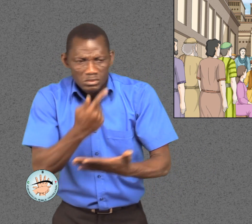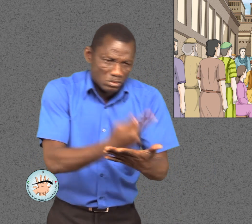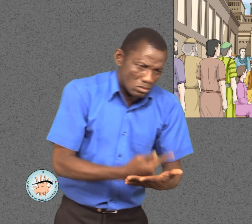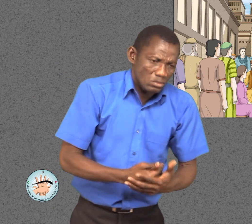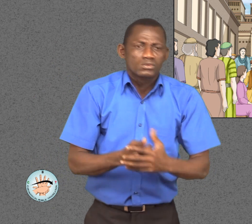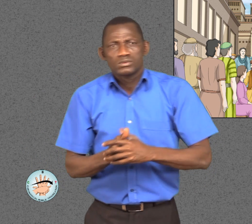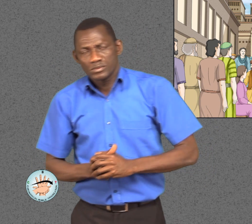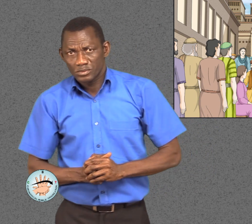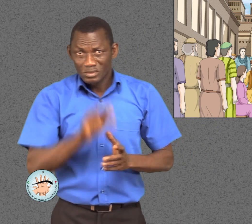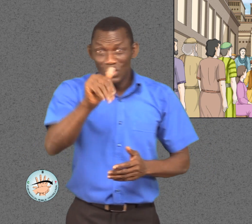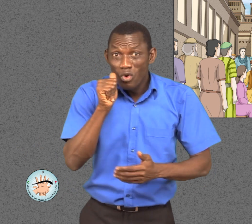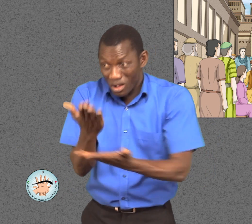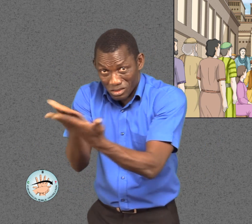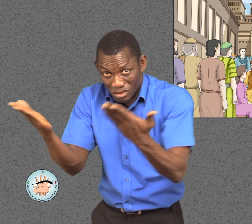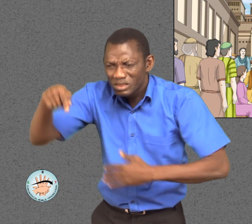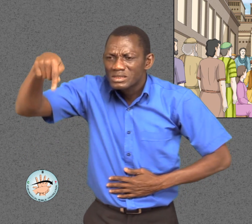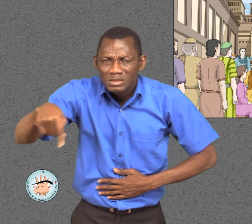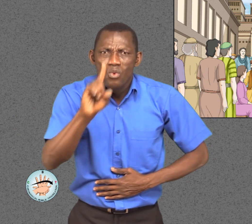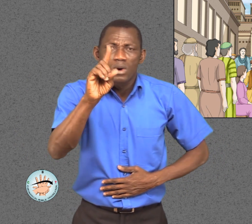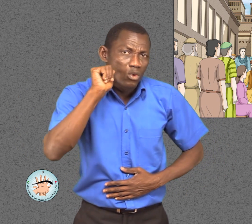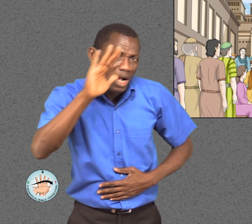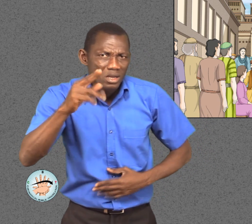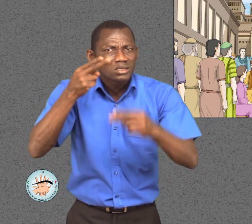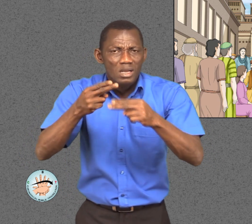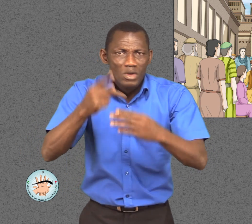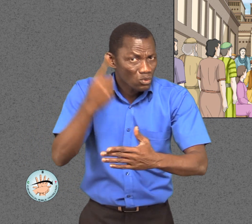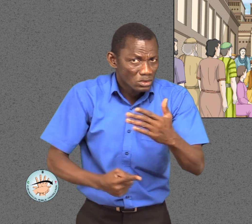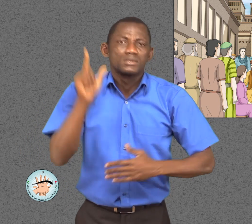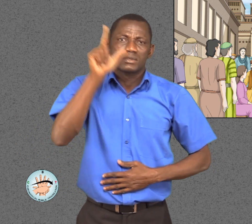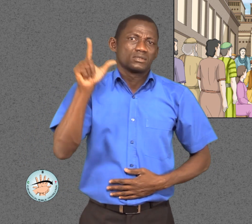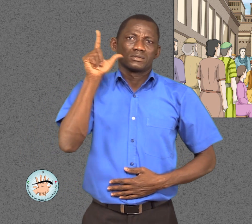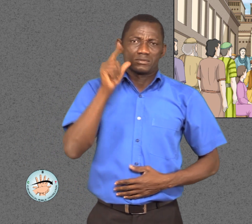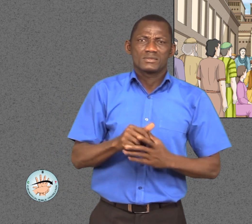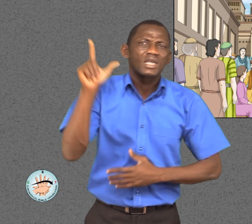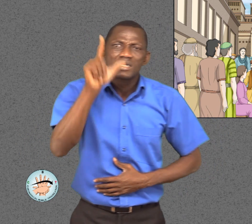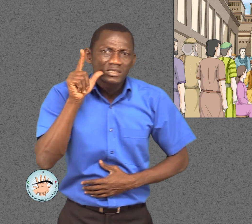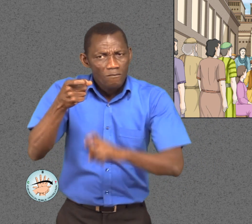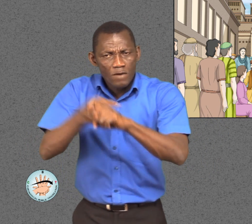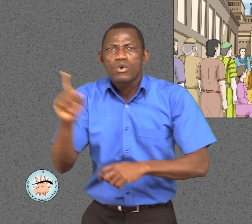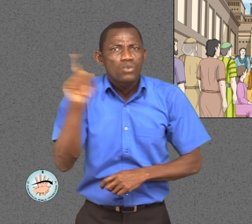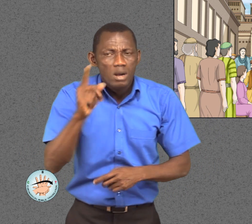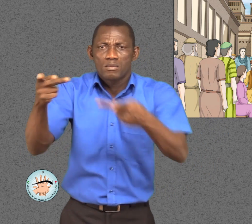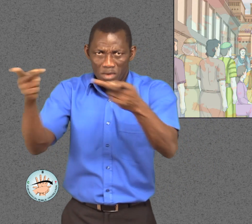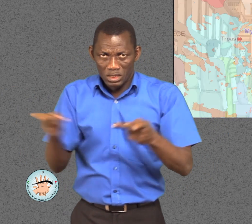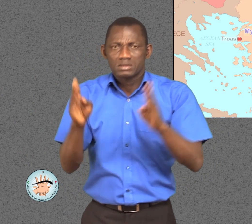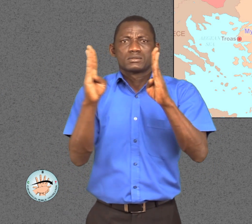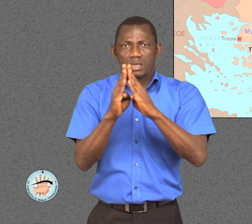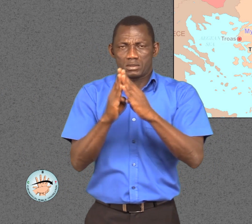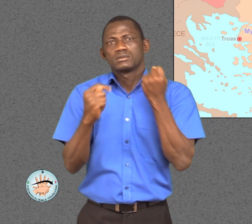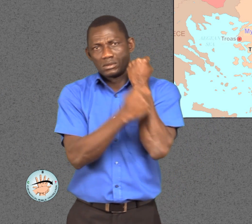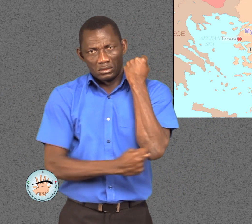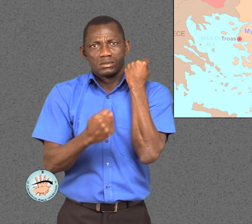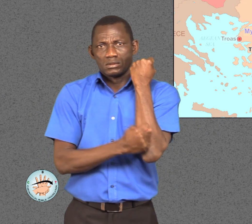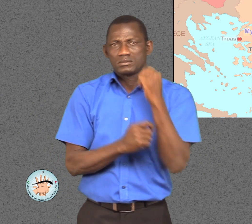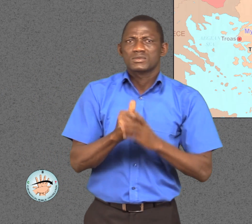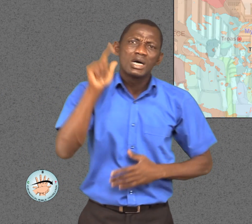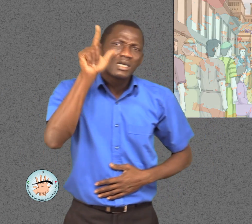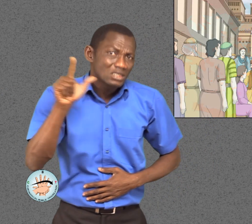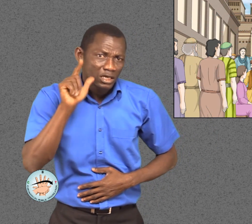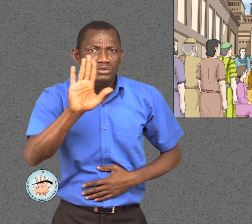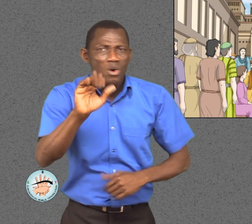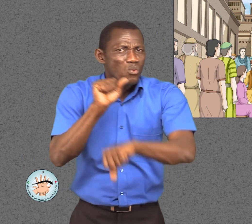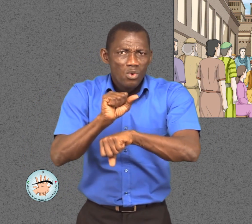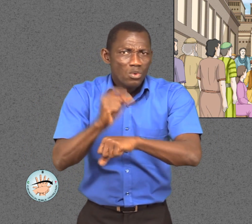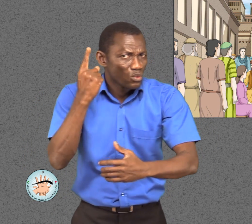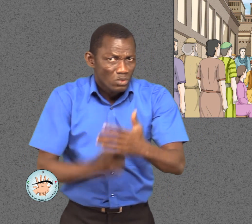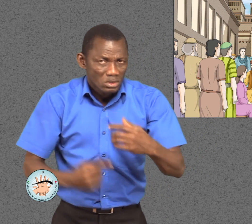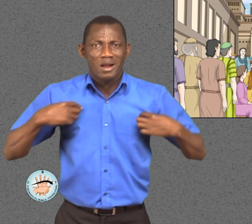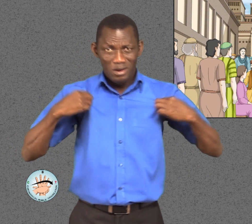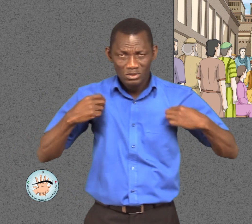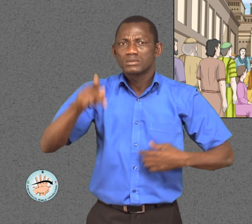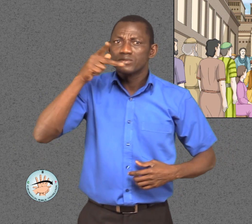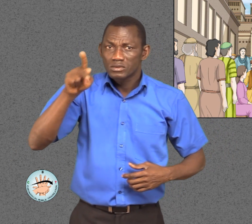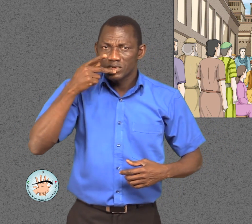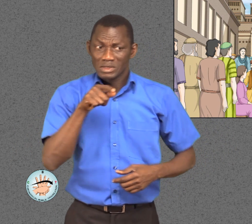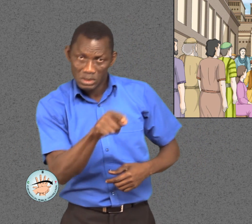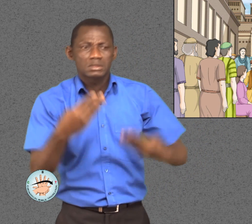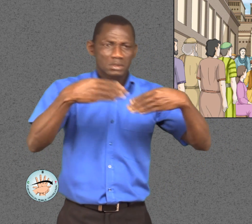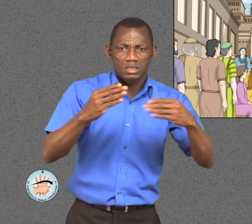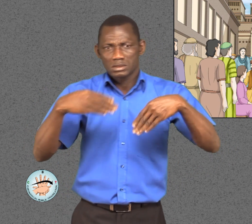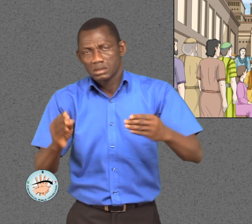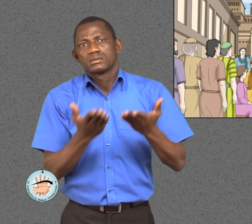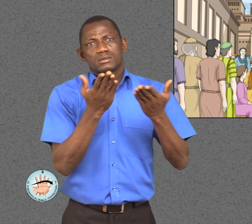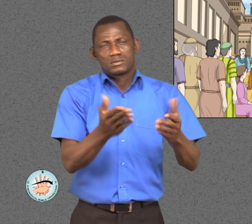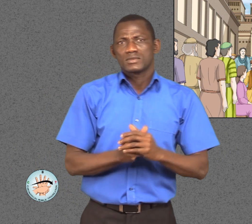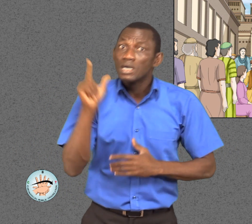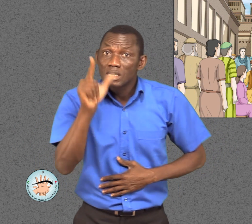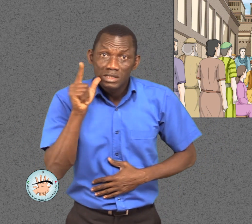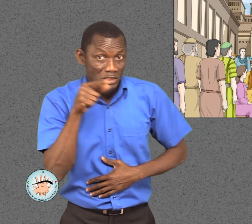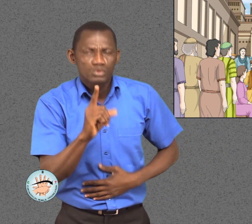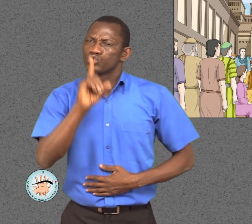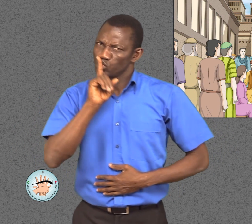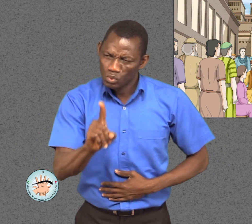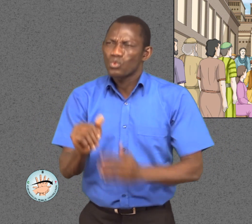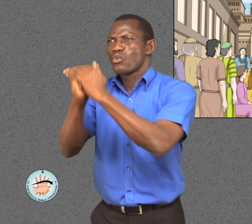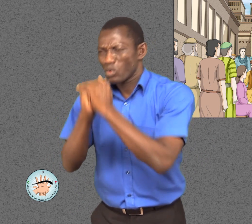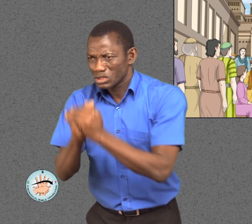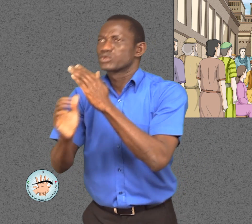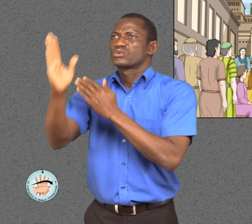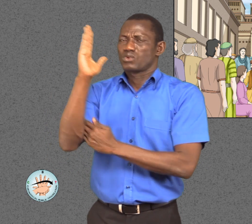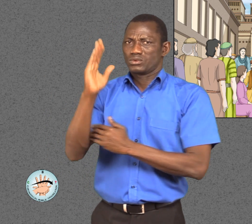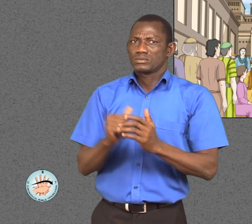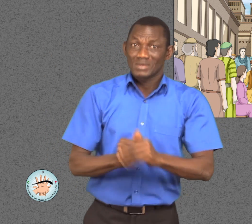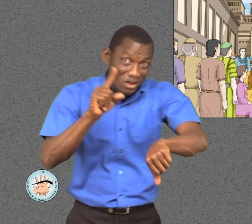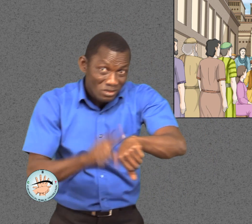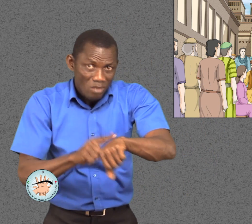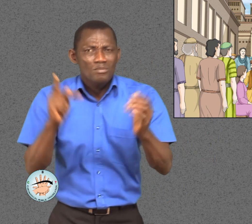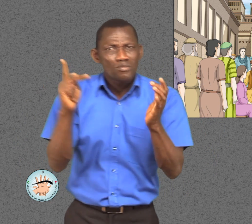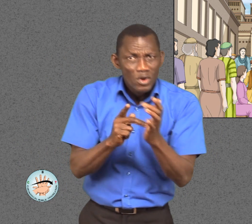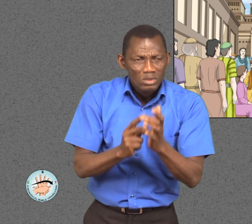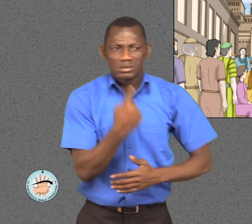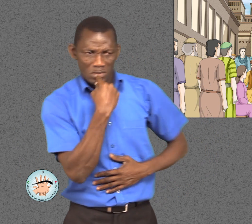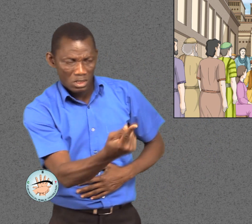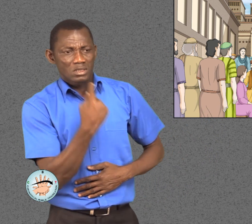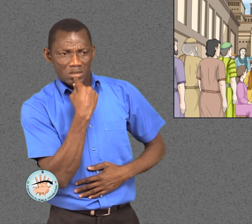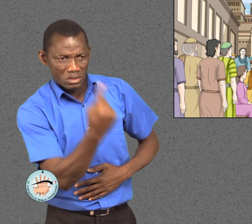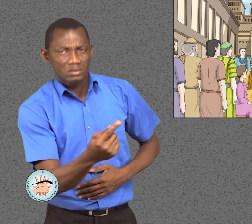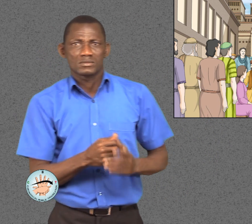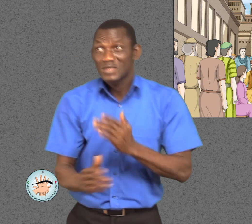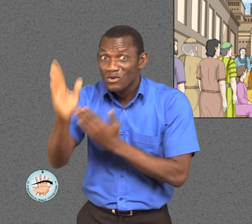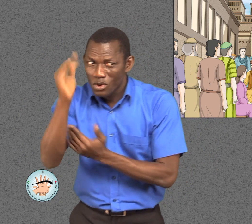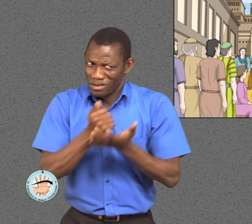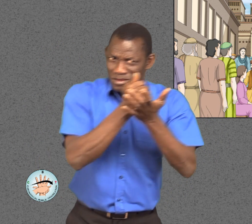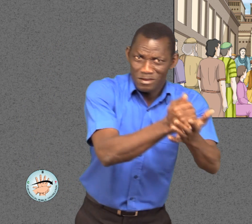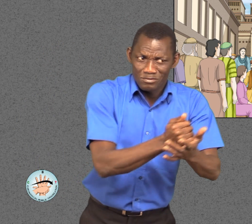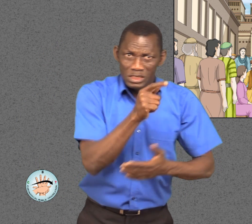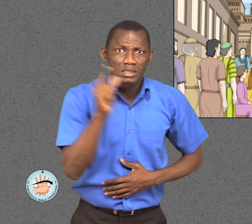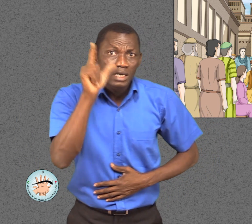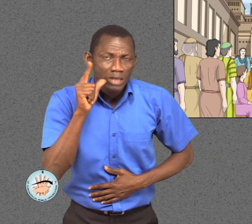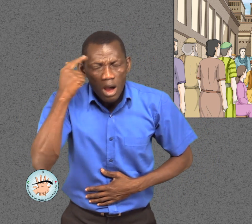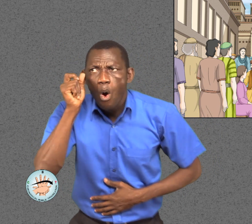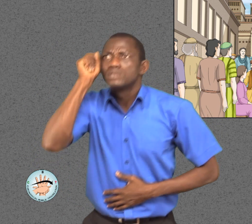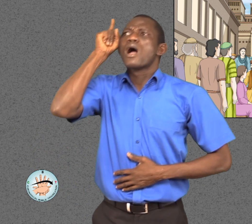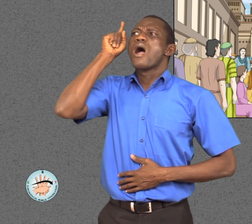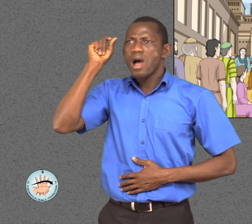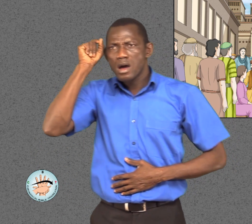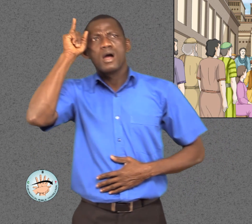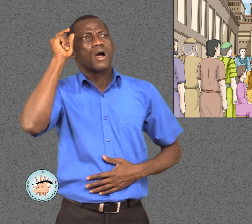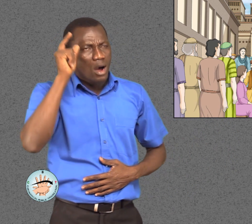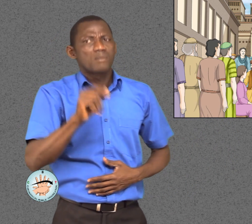Among those listening was a woman named Lydia, a dealer in purple cloth from the city of Thyatira, who was a worshiper of God.